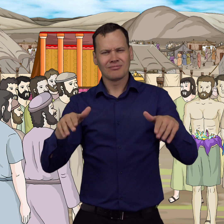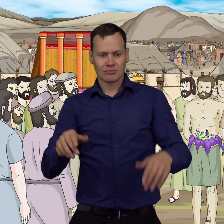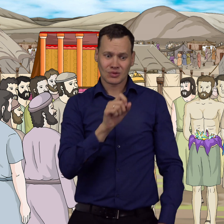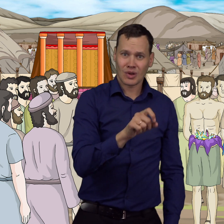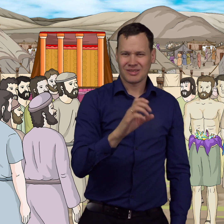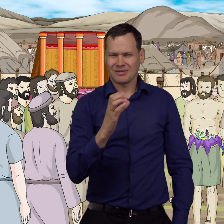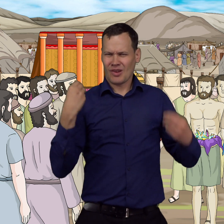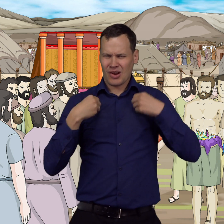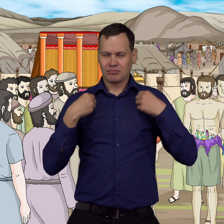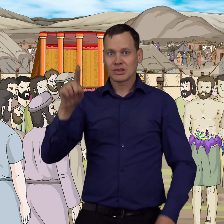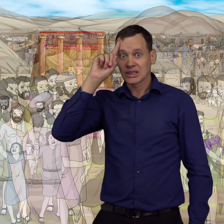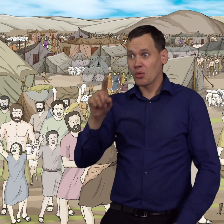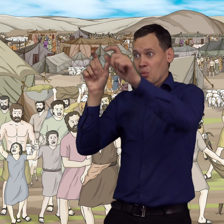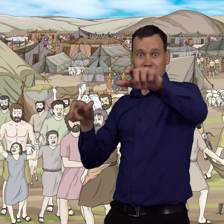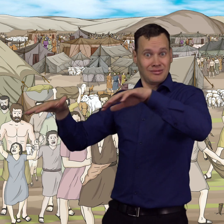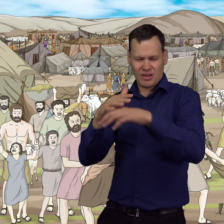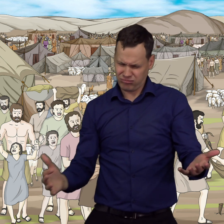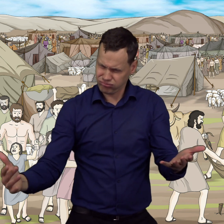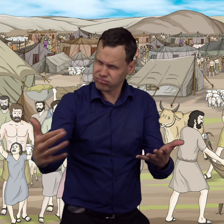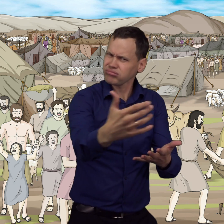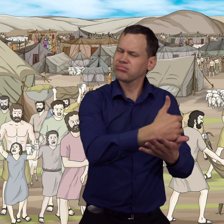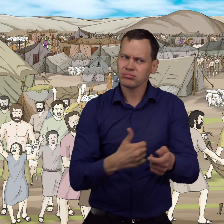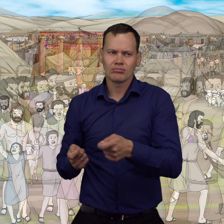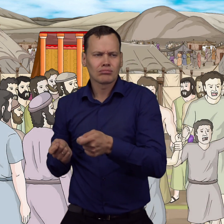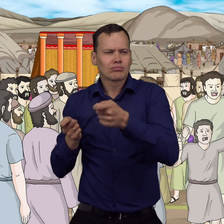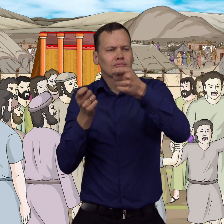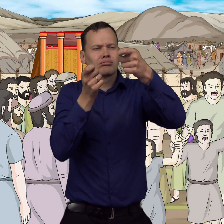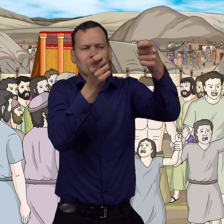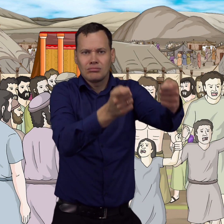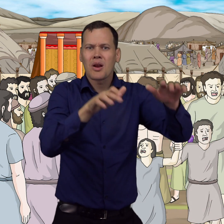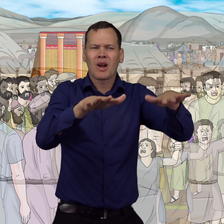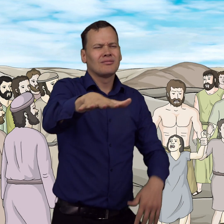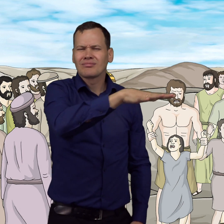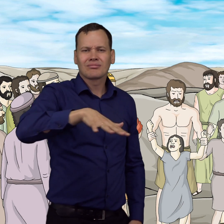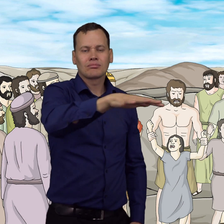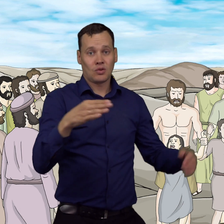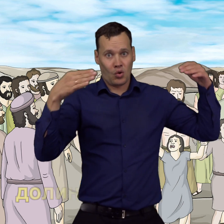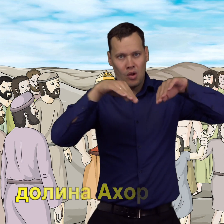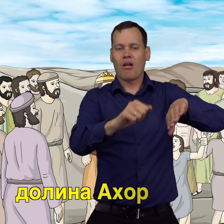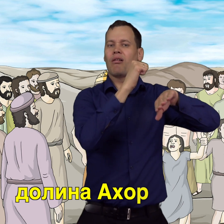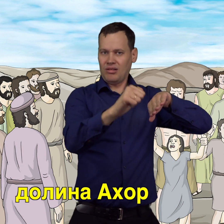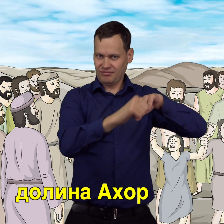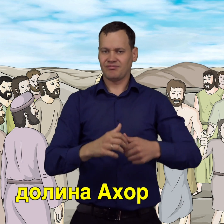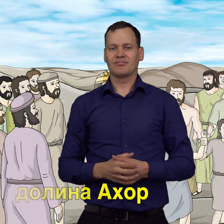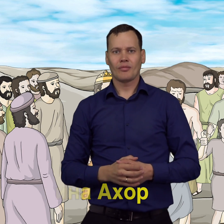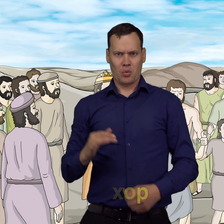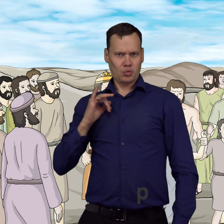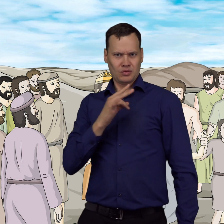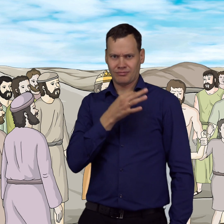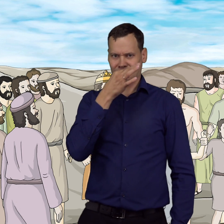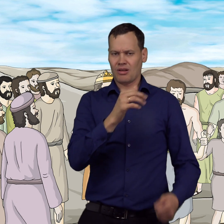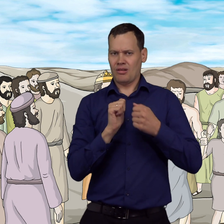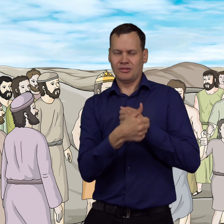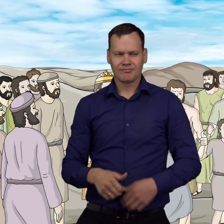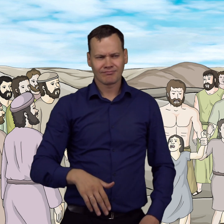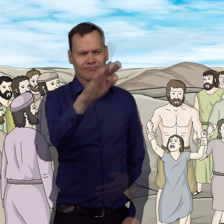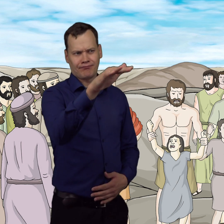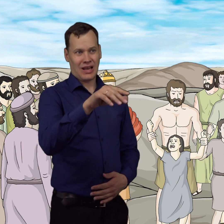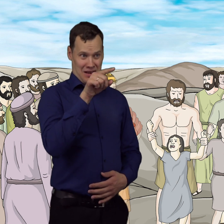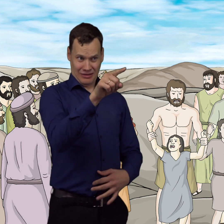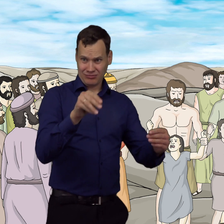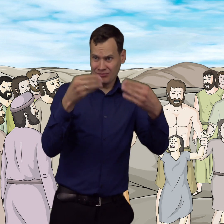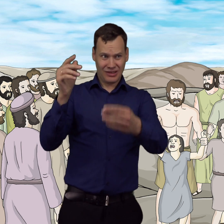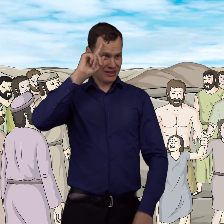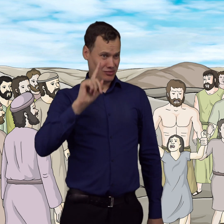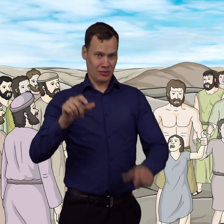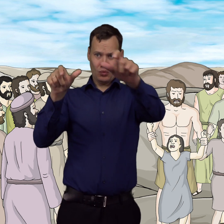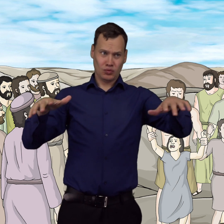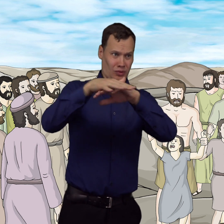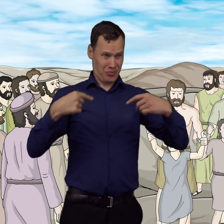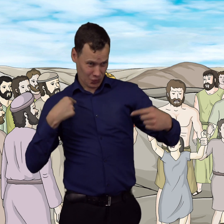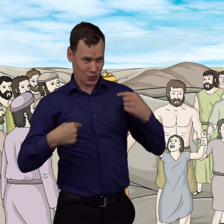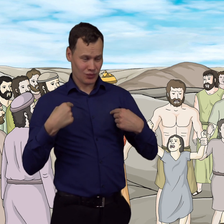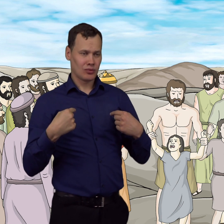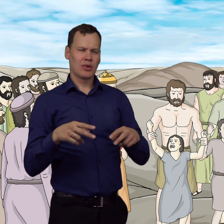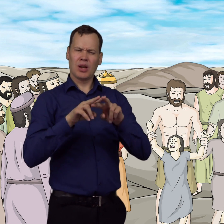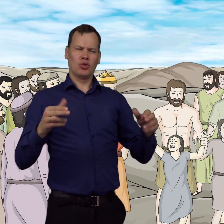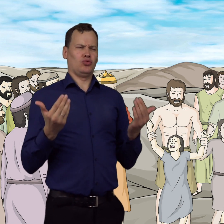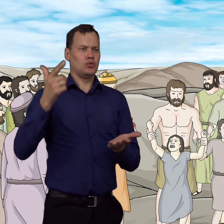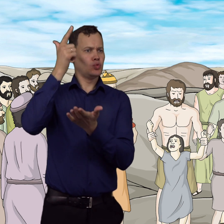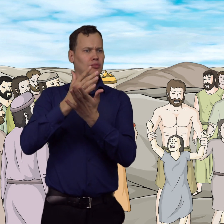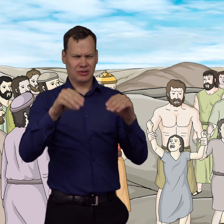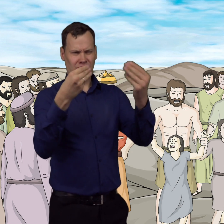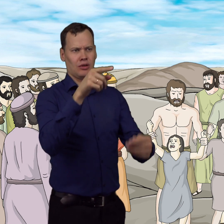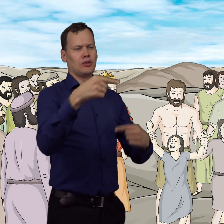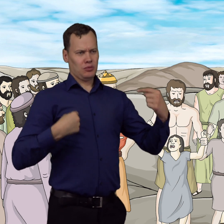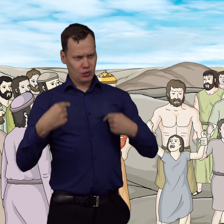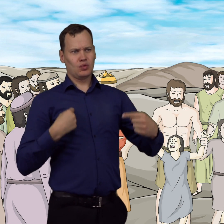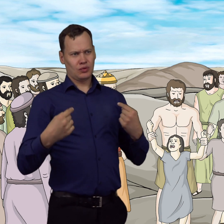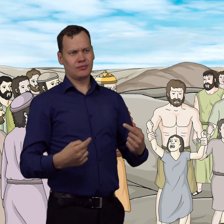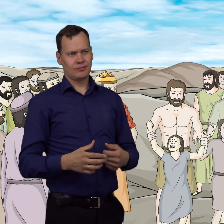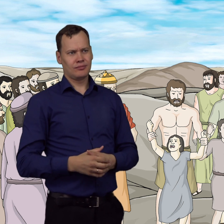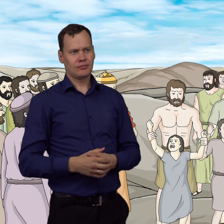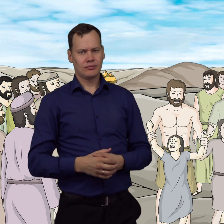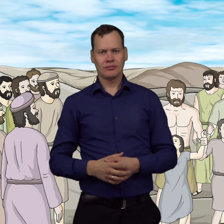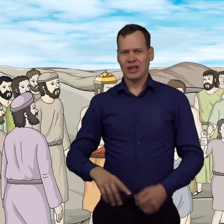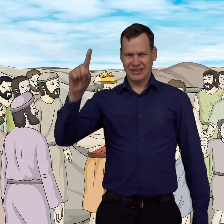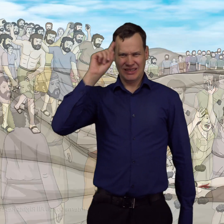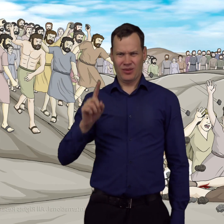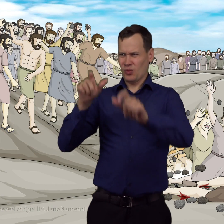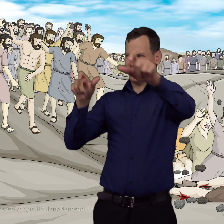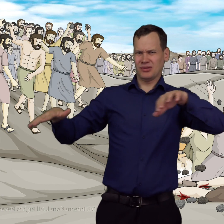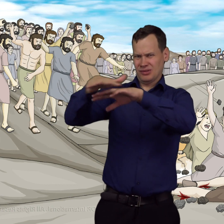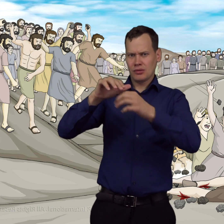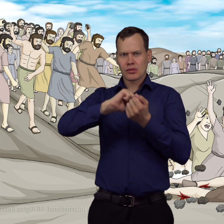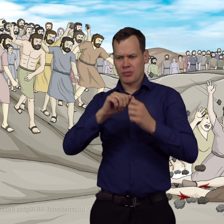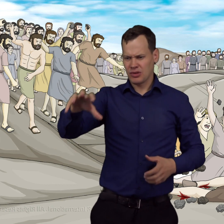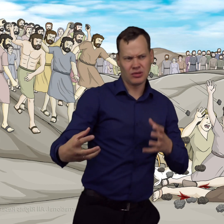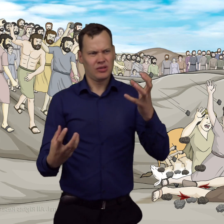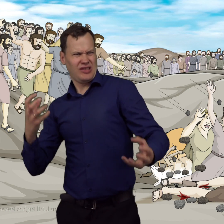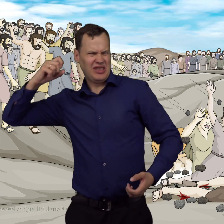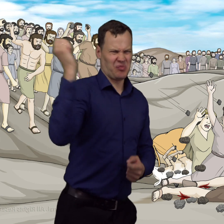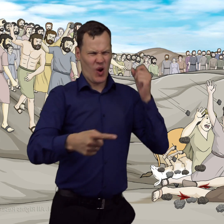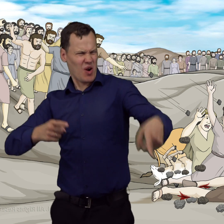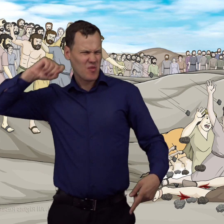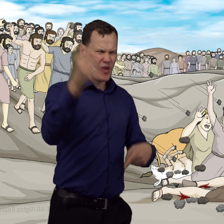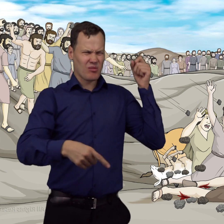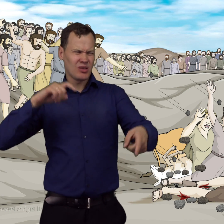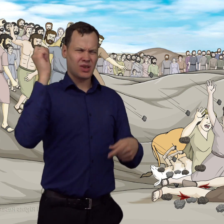Then Joshua, together with all Israel, took Achan son of Zerah, the silver, the cloak, the bar of gold, his sons and daughters, his oxen and donkeys and sheep, his tent, and everything else he owned, and brought them to the Valley of Achor.